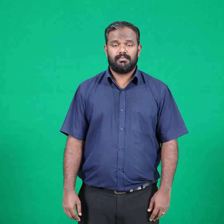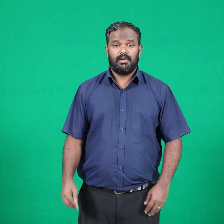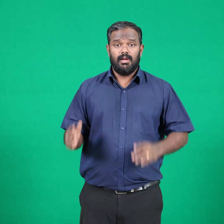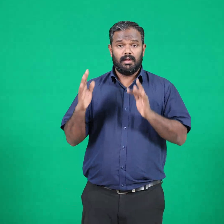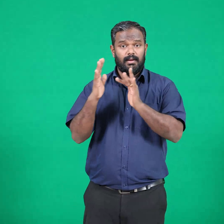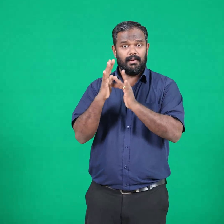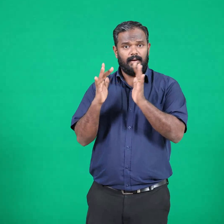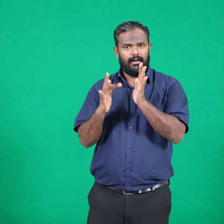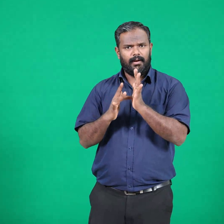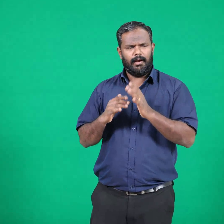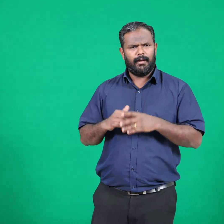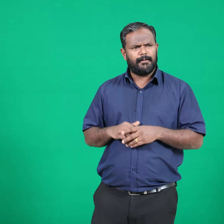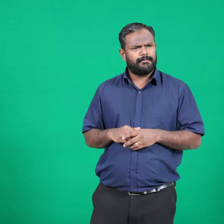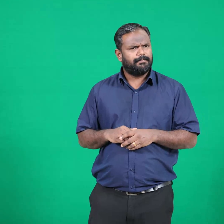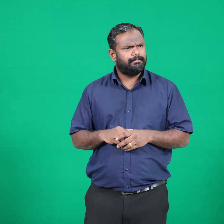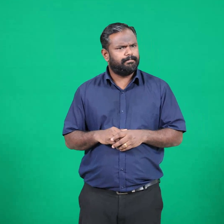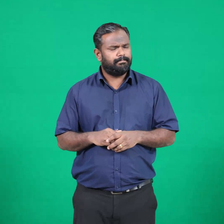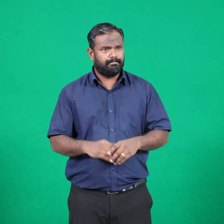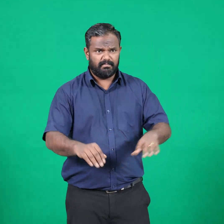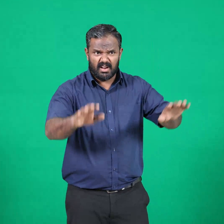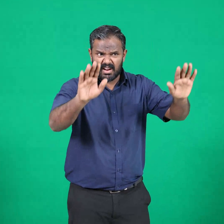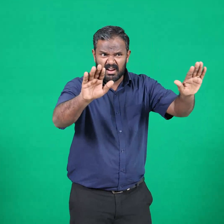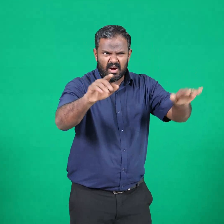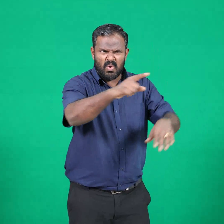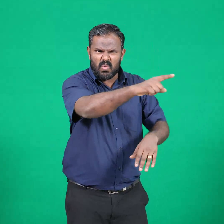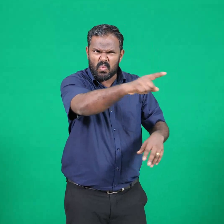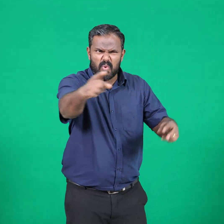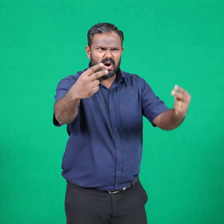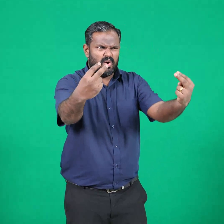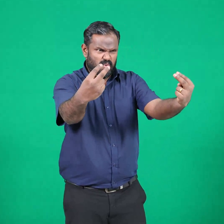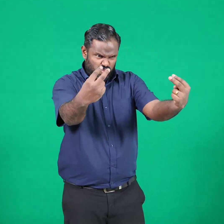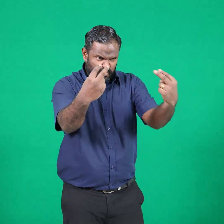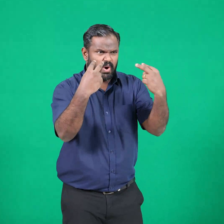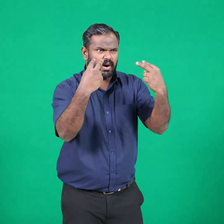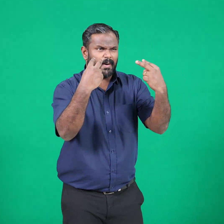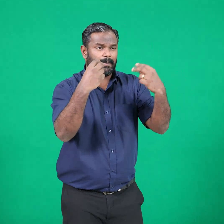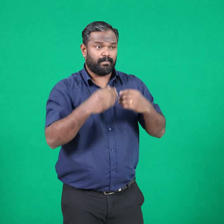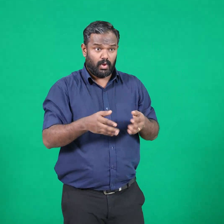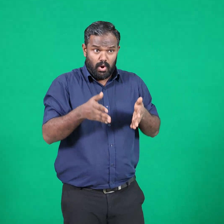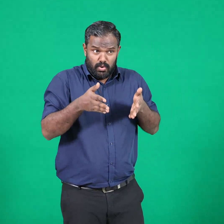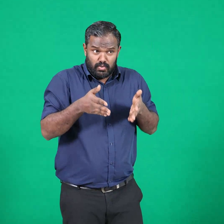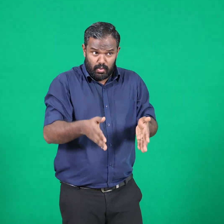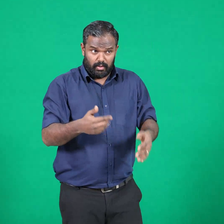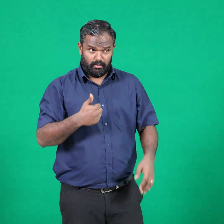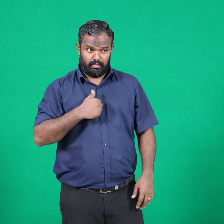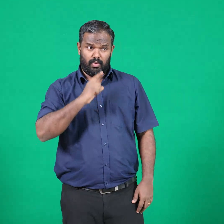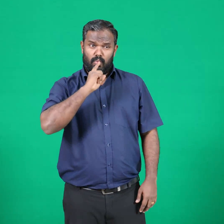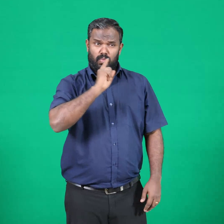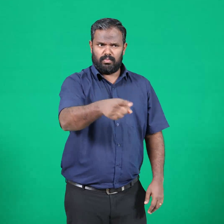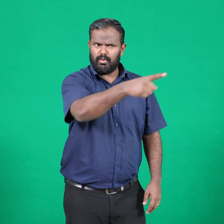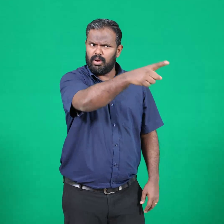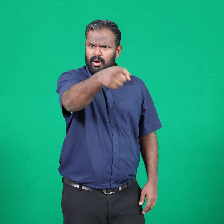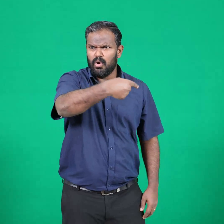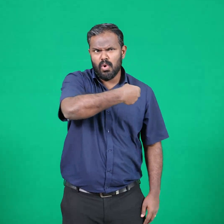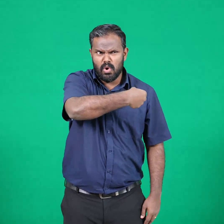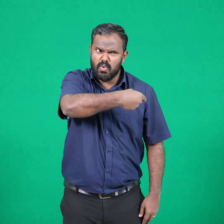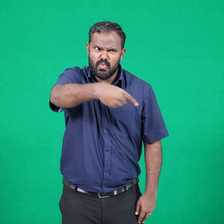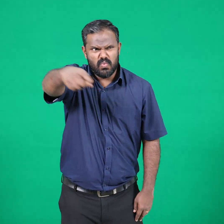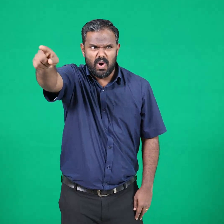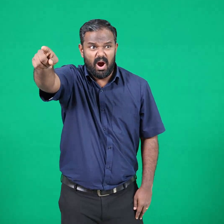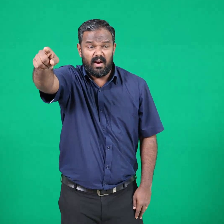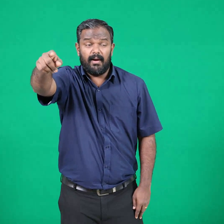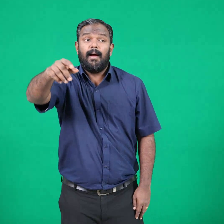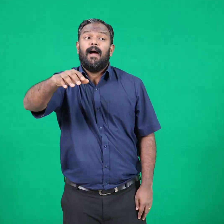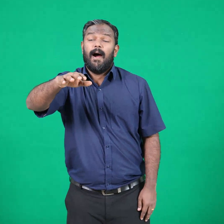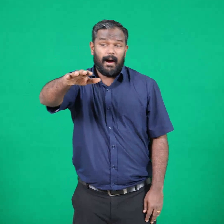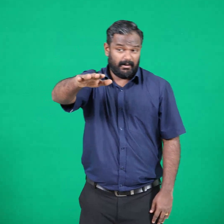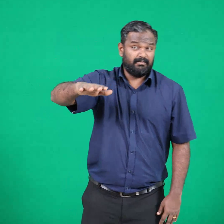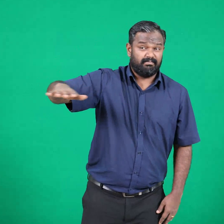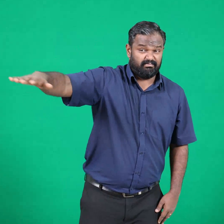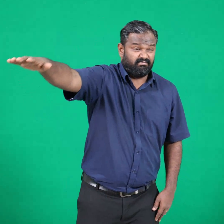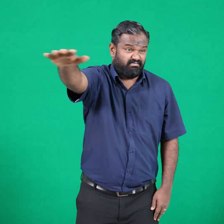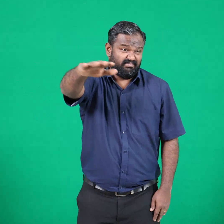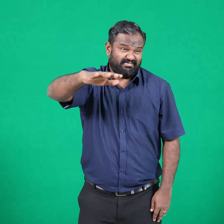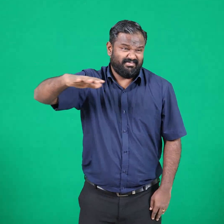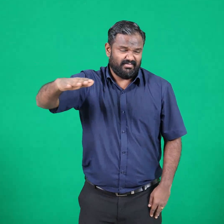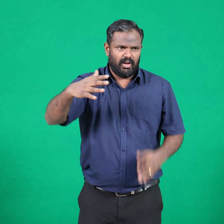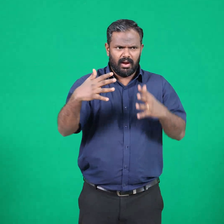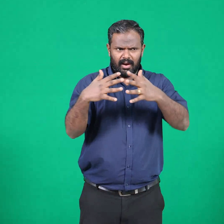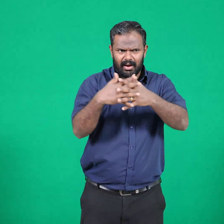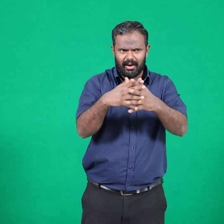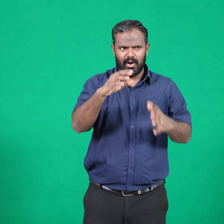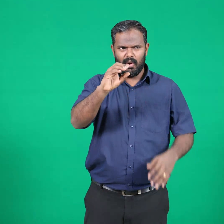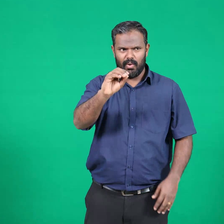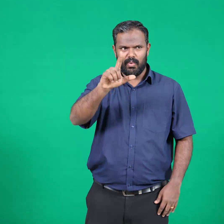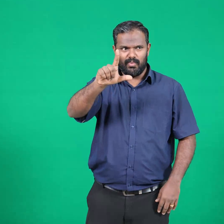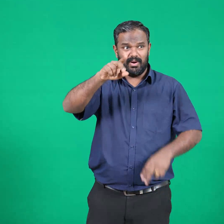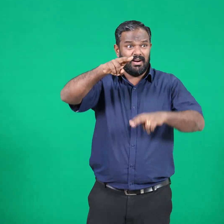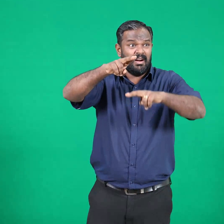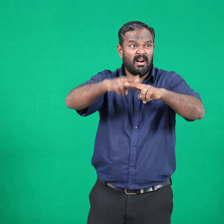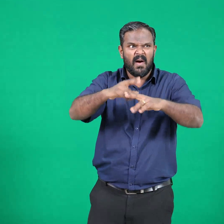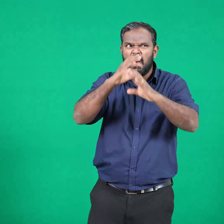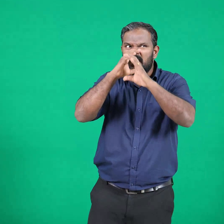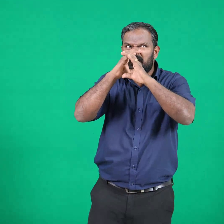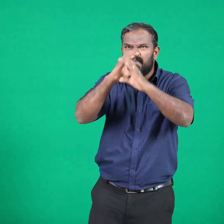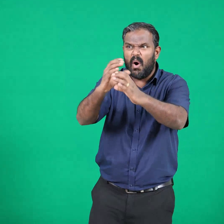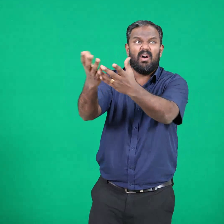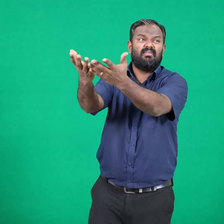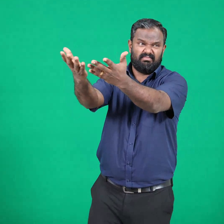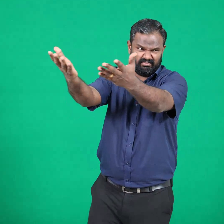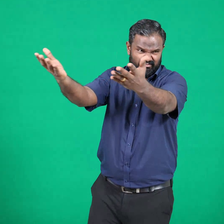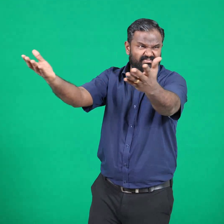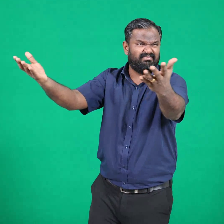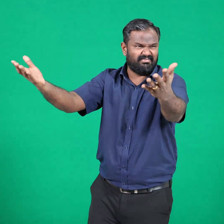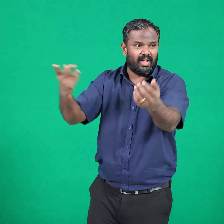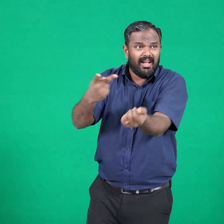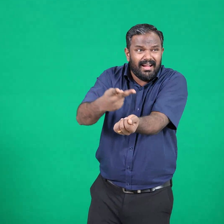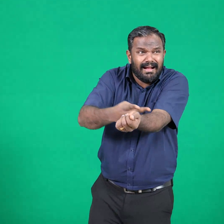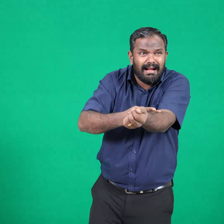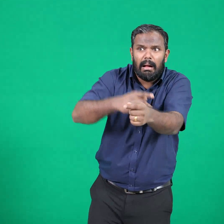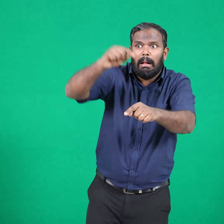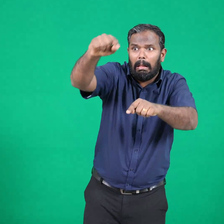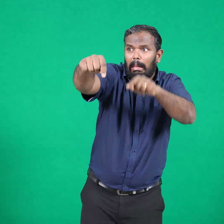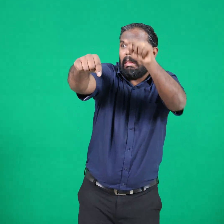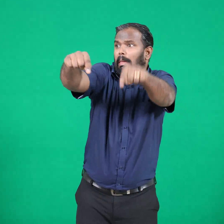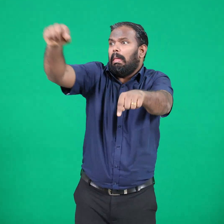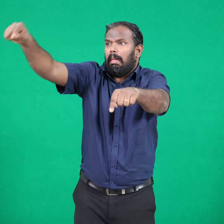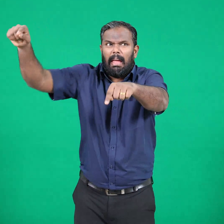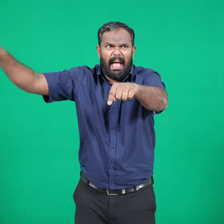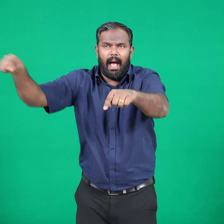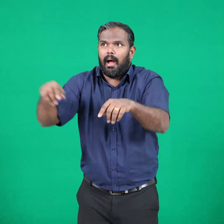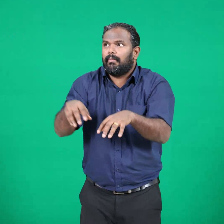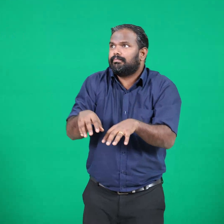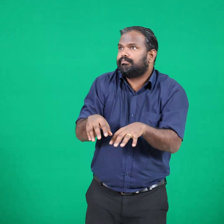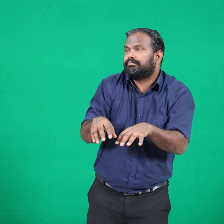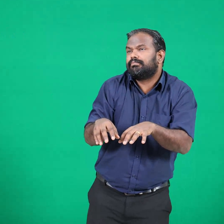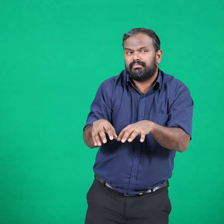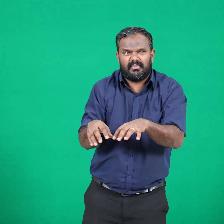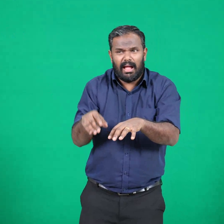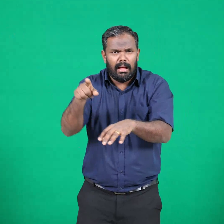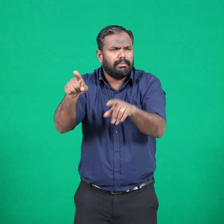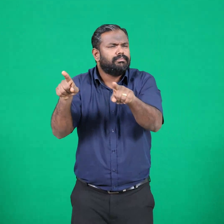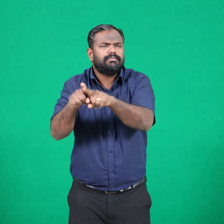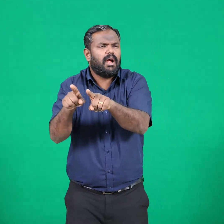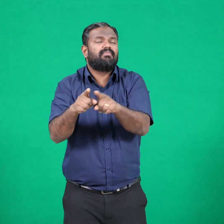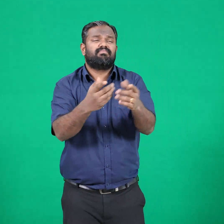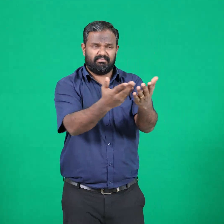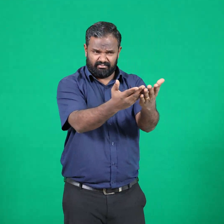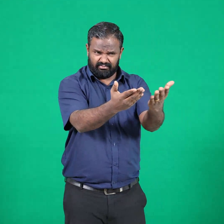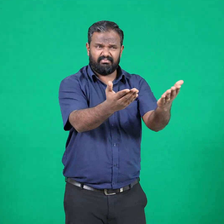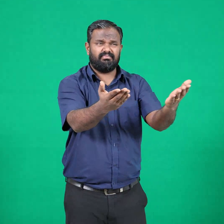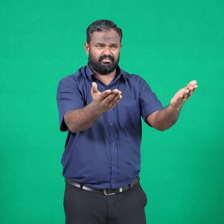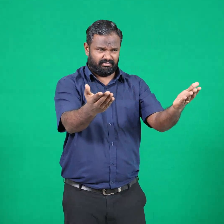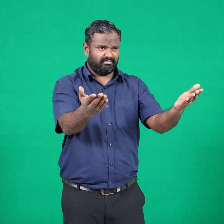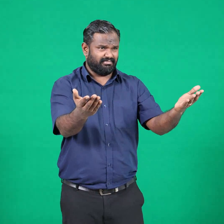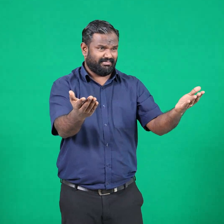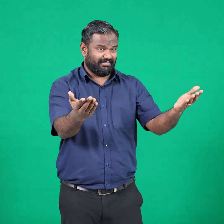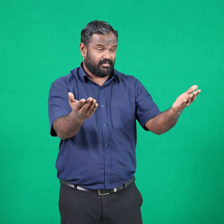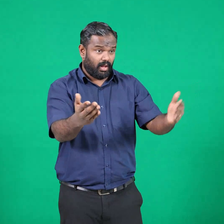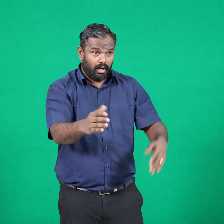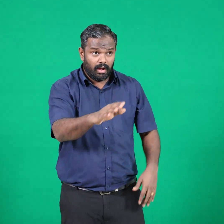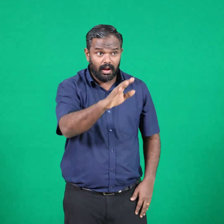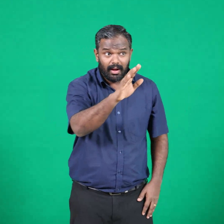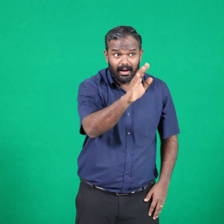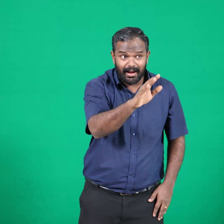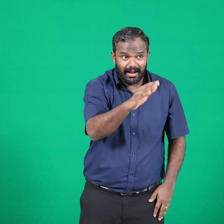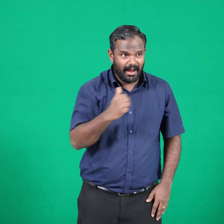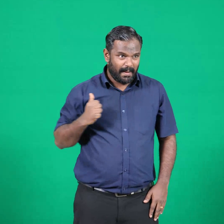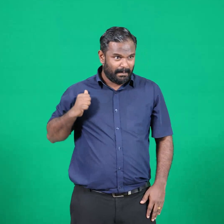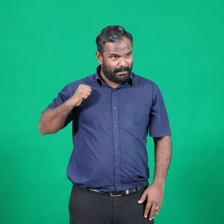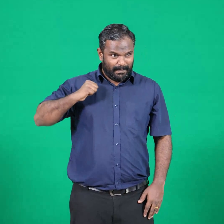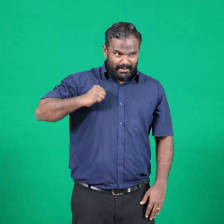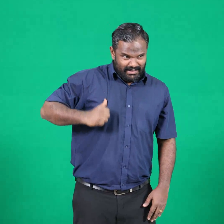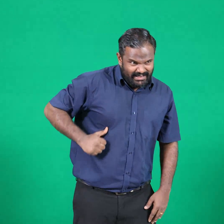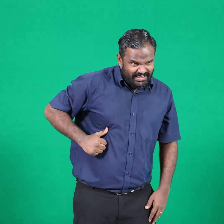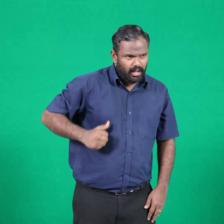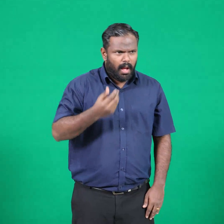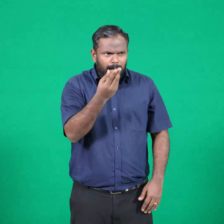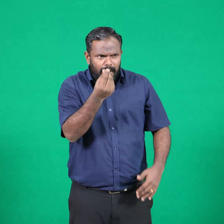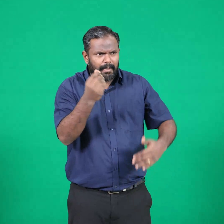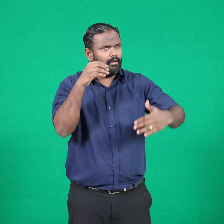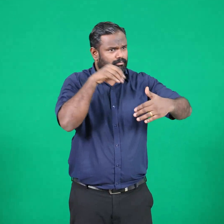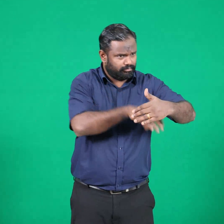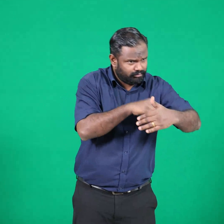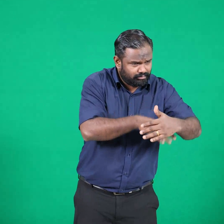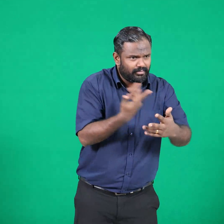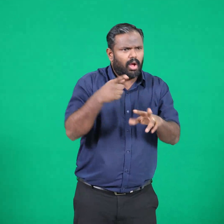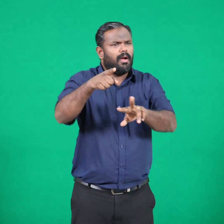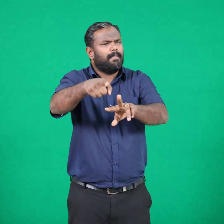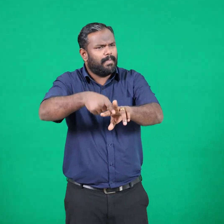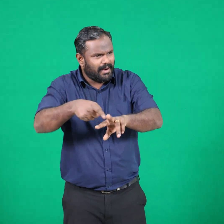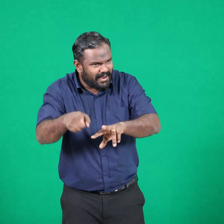Go! I am sending you out like lambs among wolves. Carry no purse or bag or sandals.